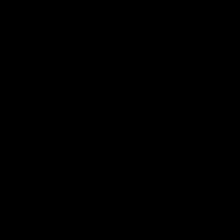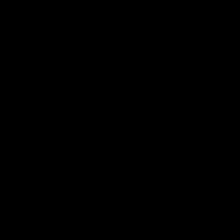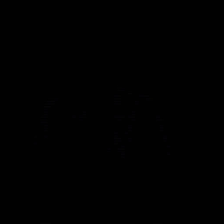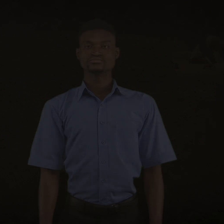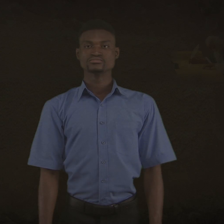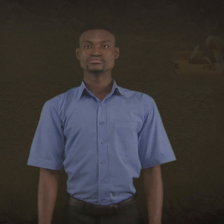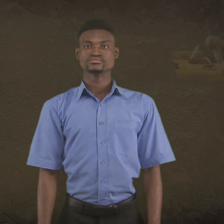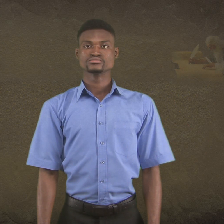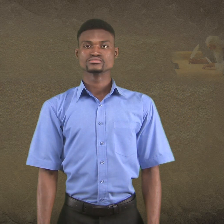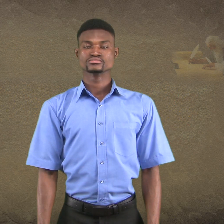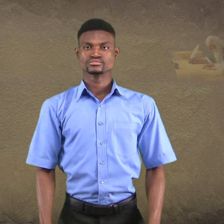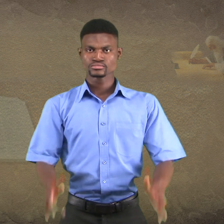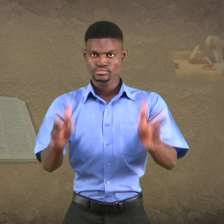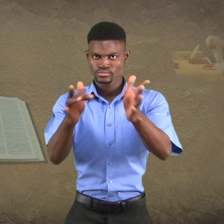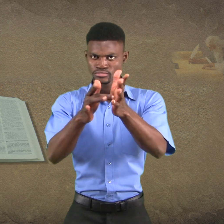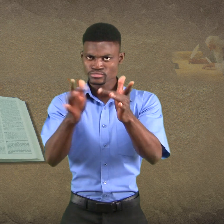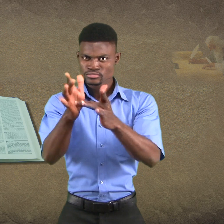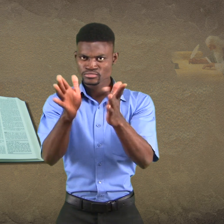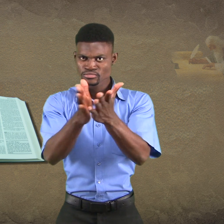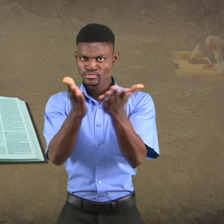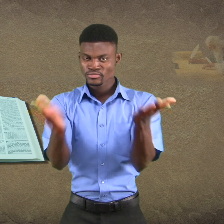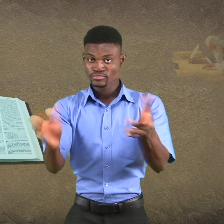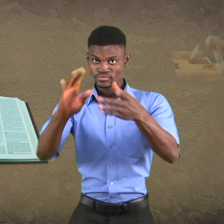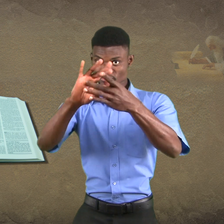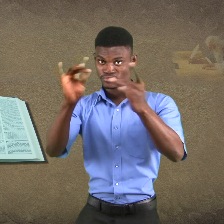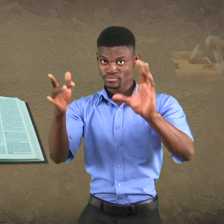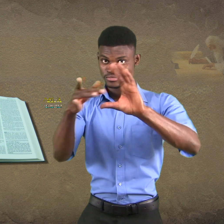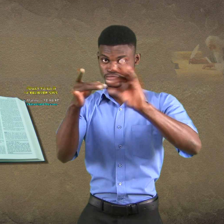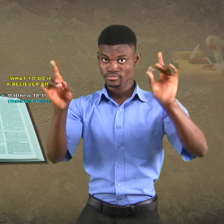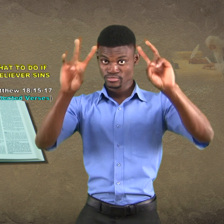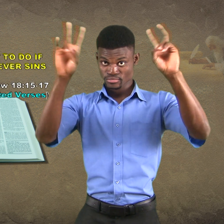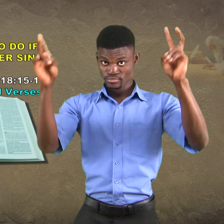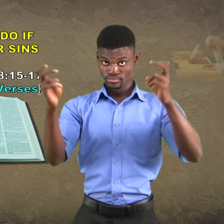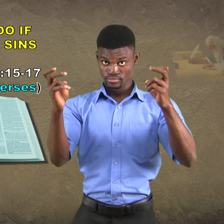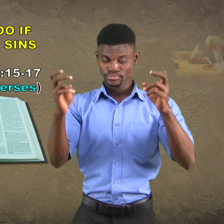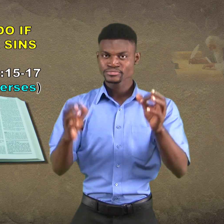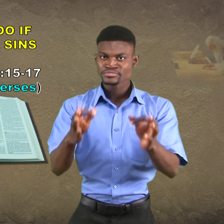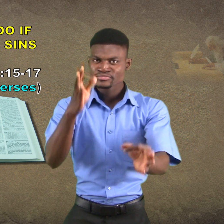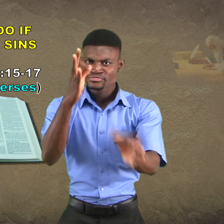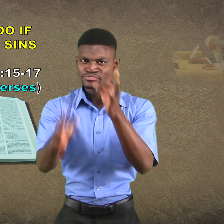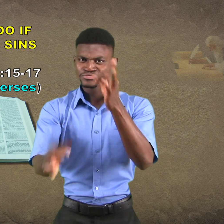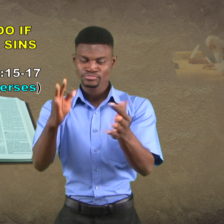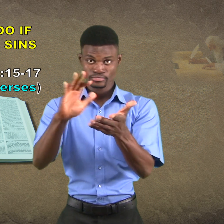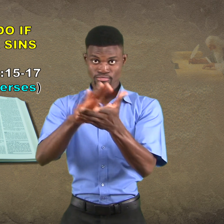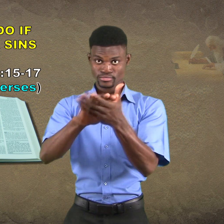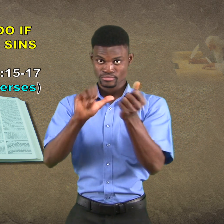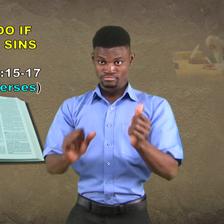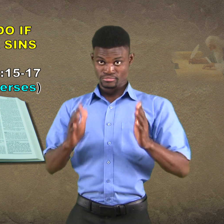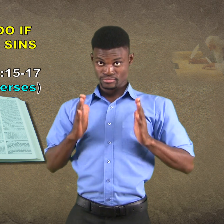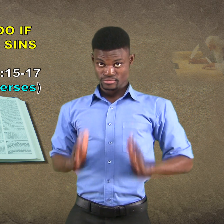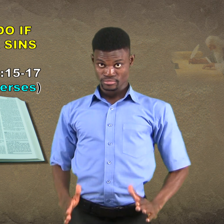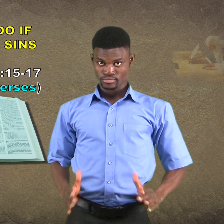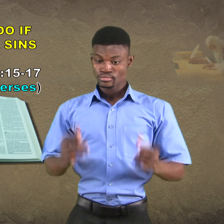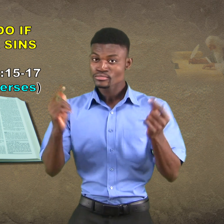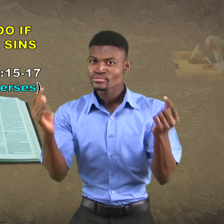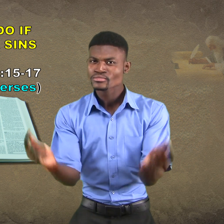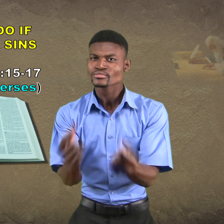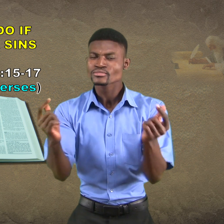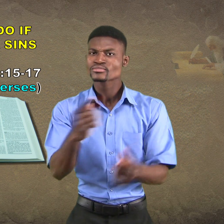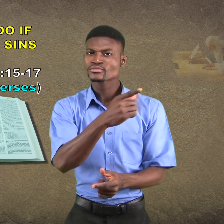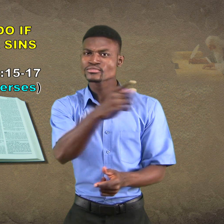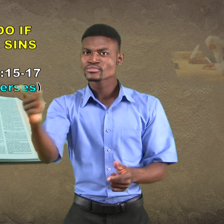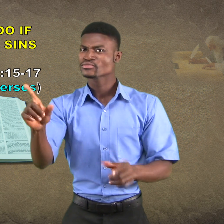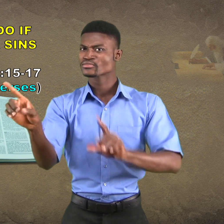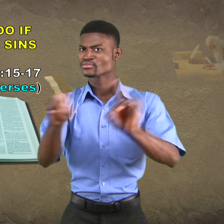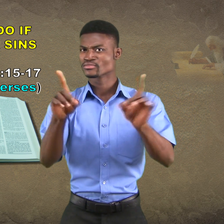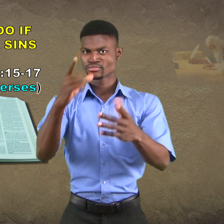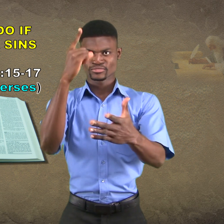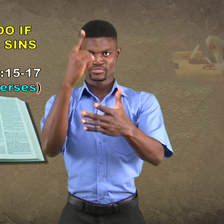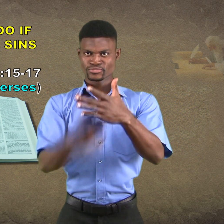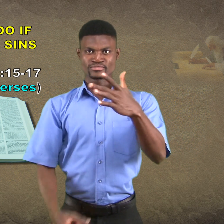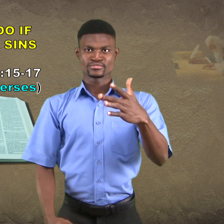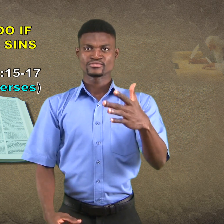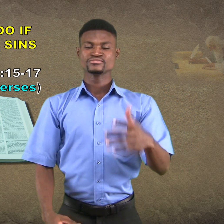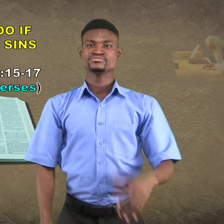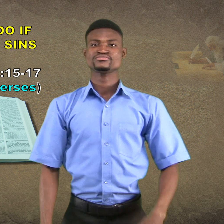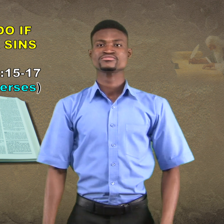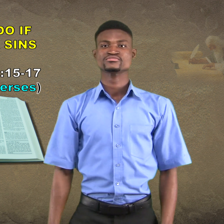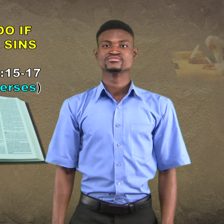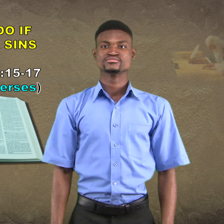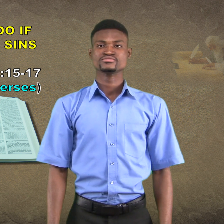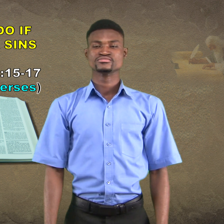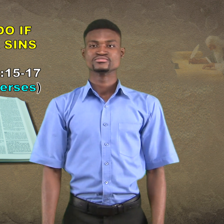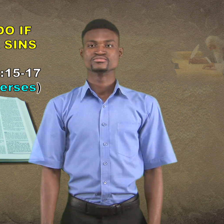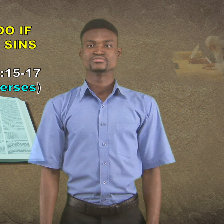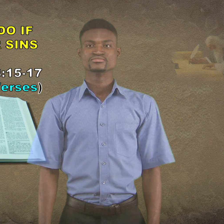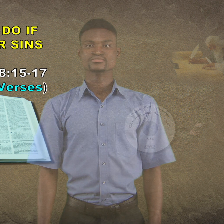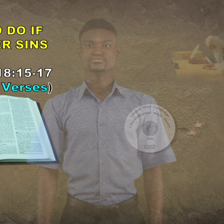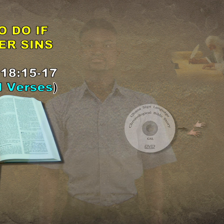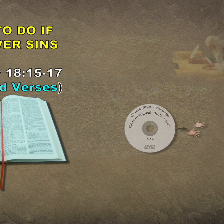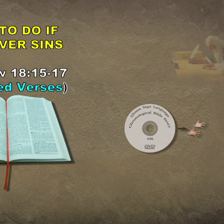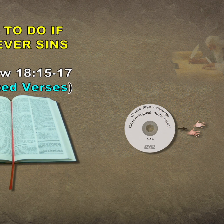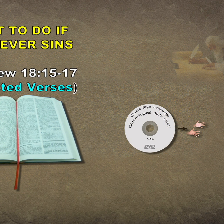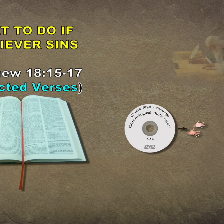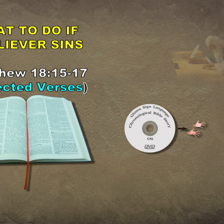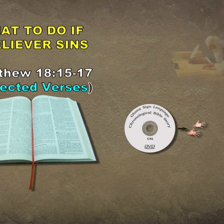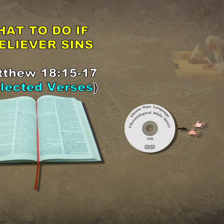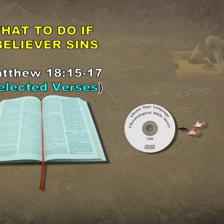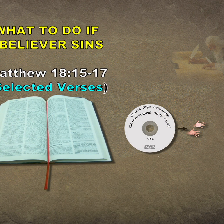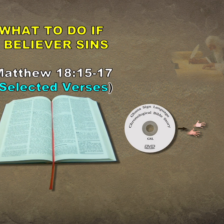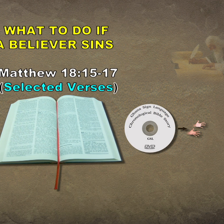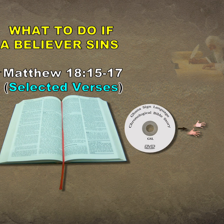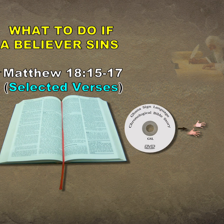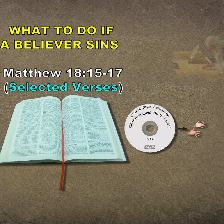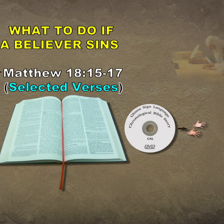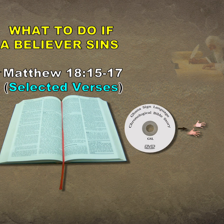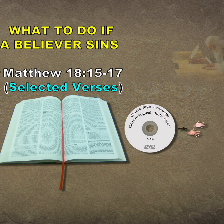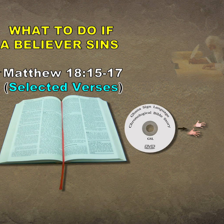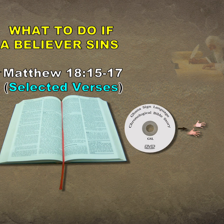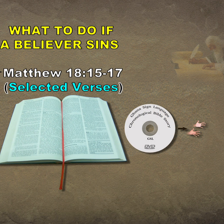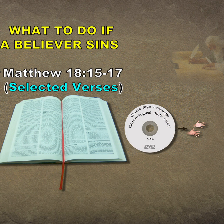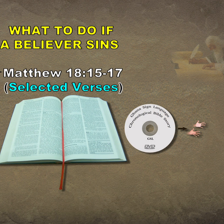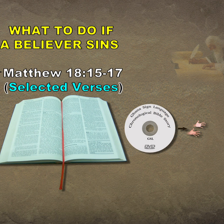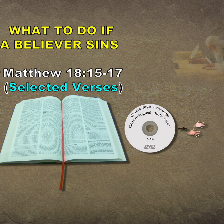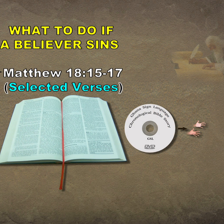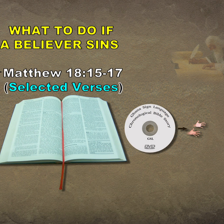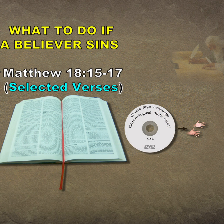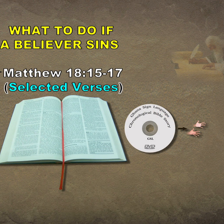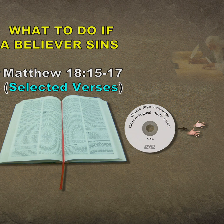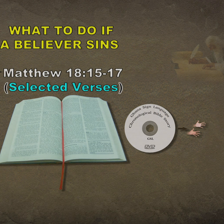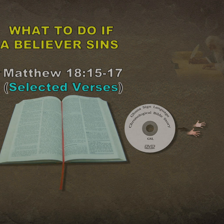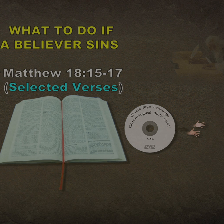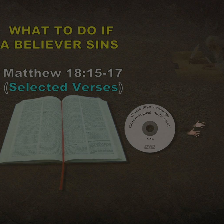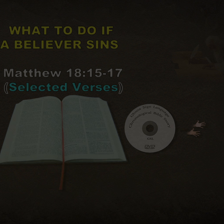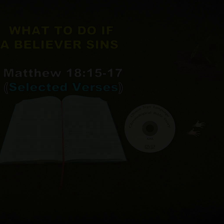What to do if a believer sins